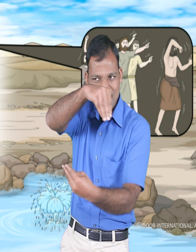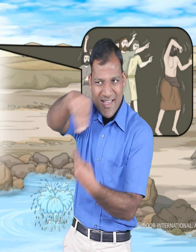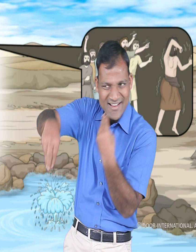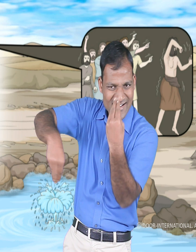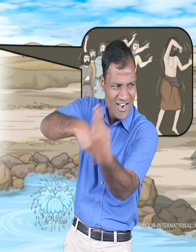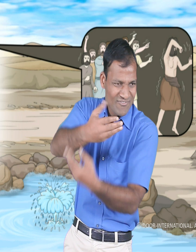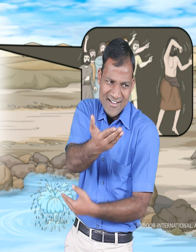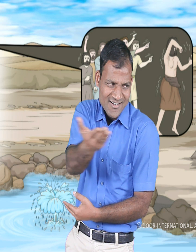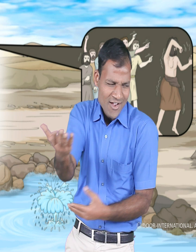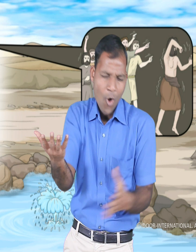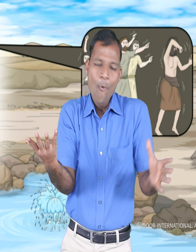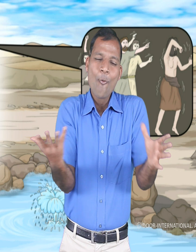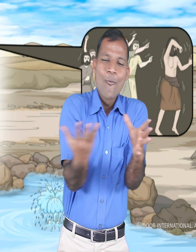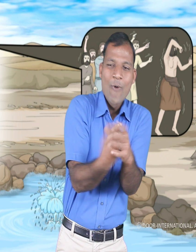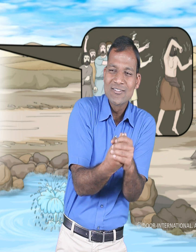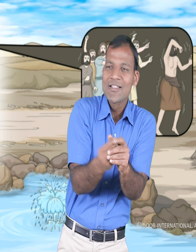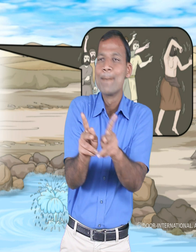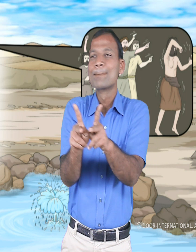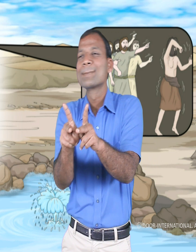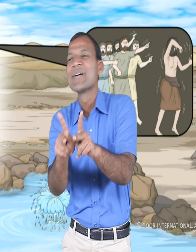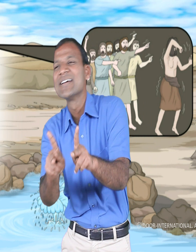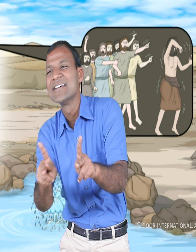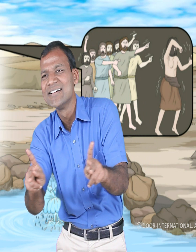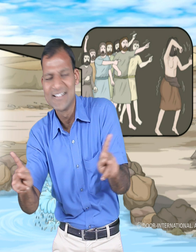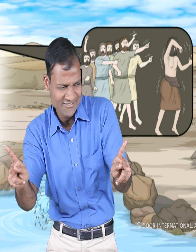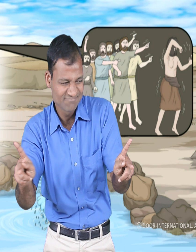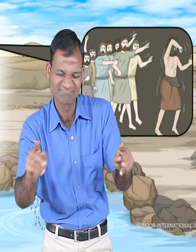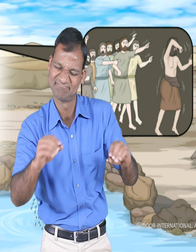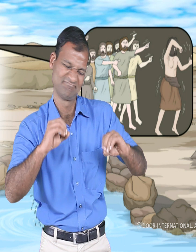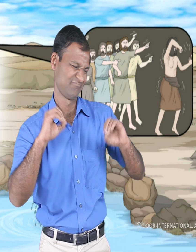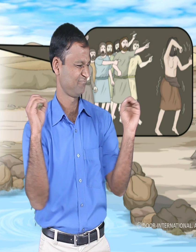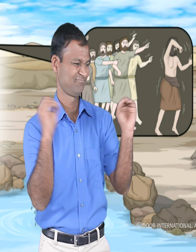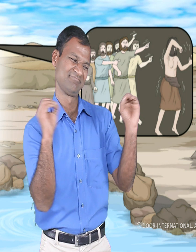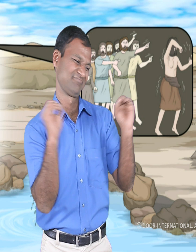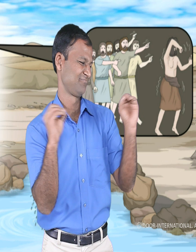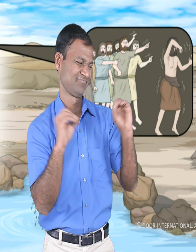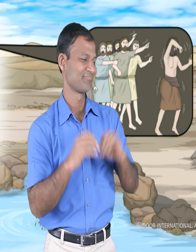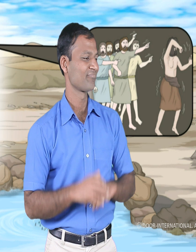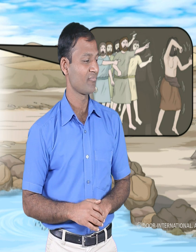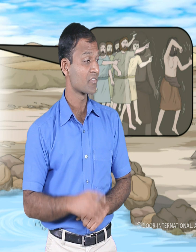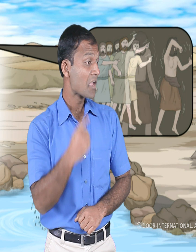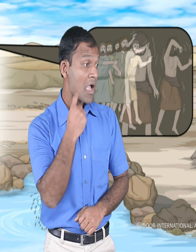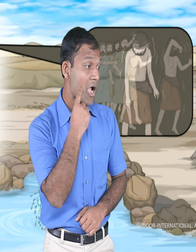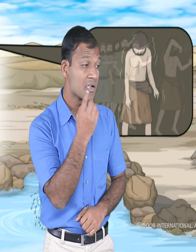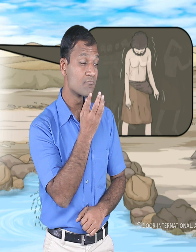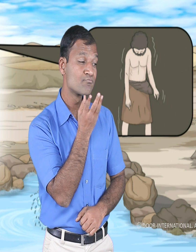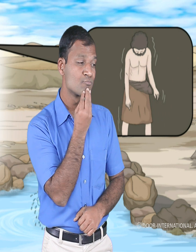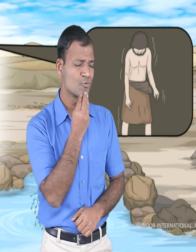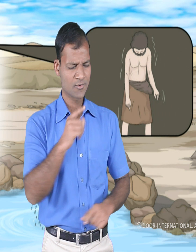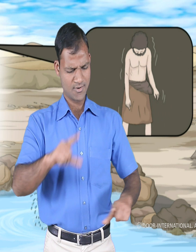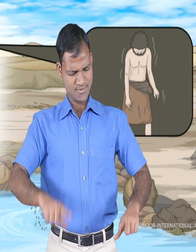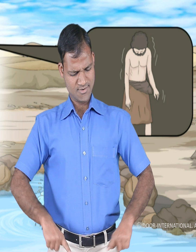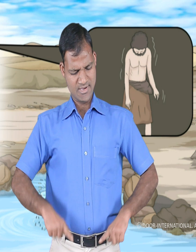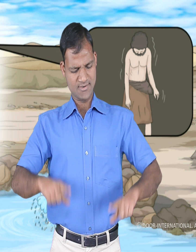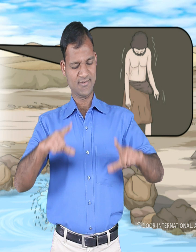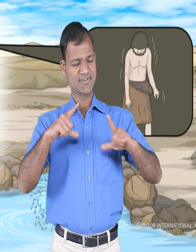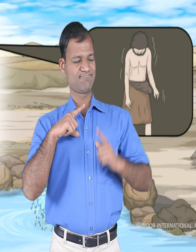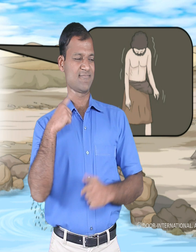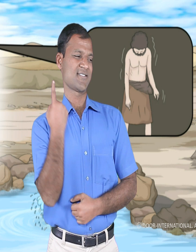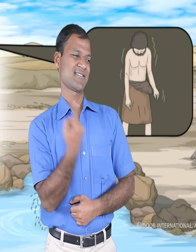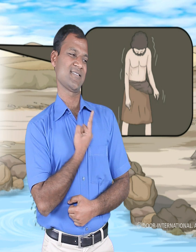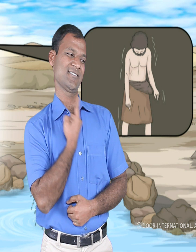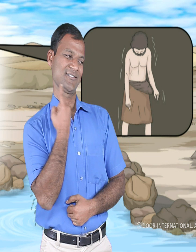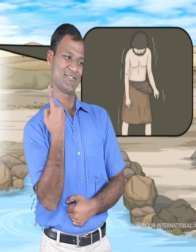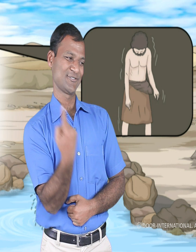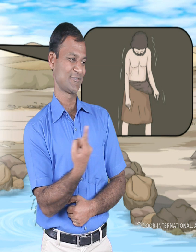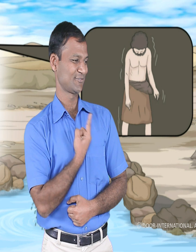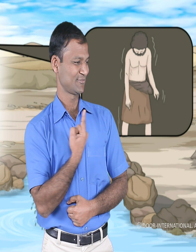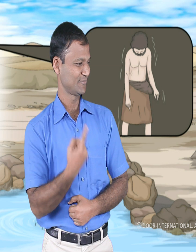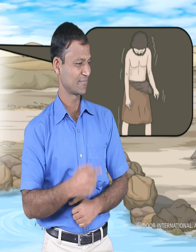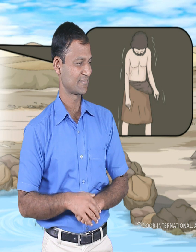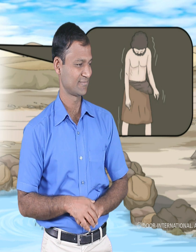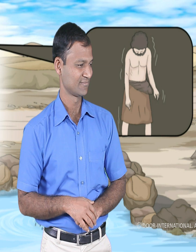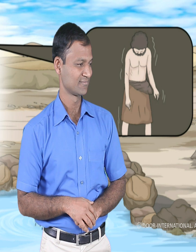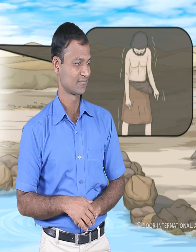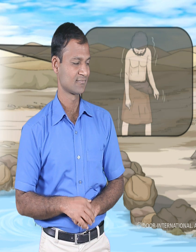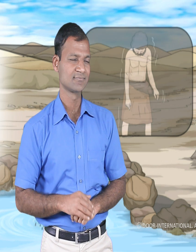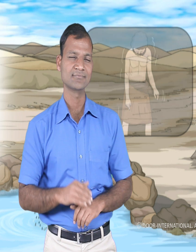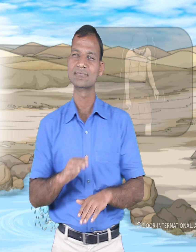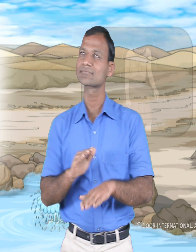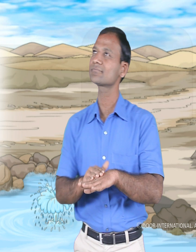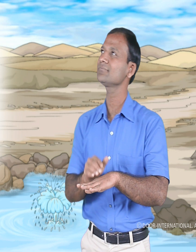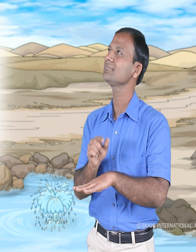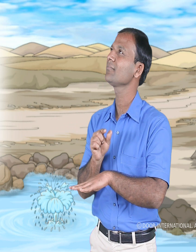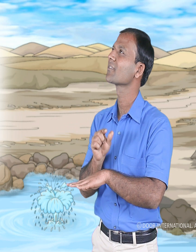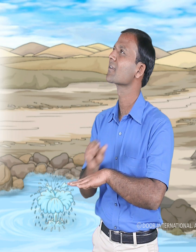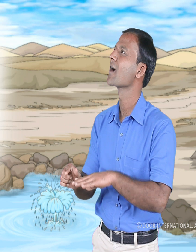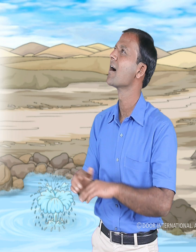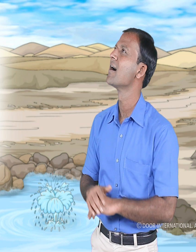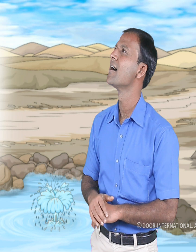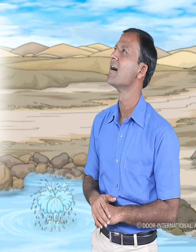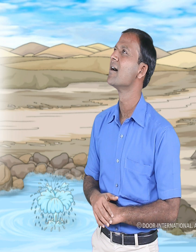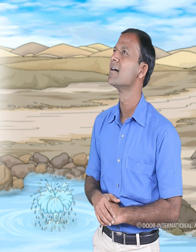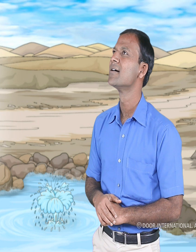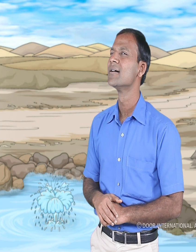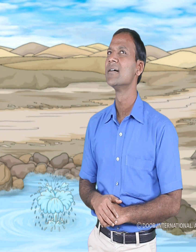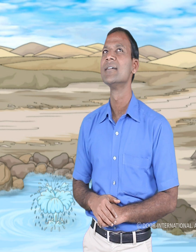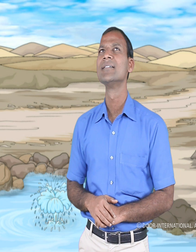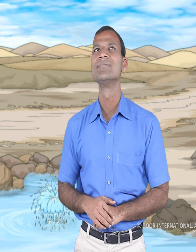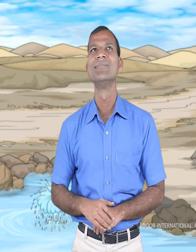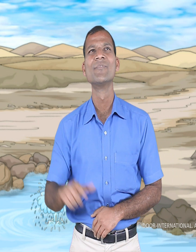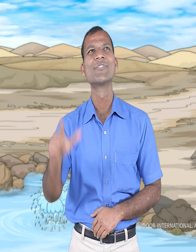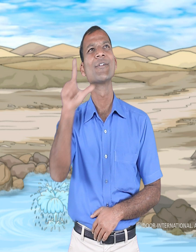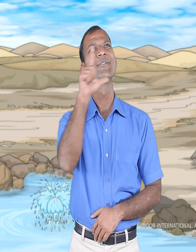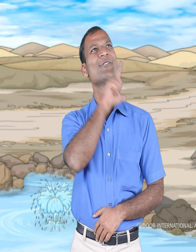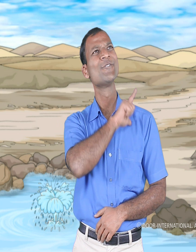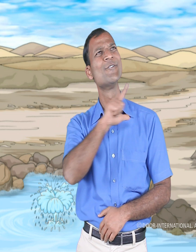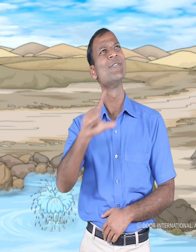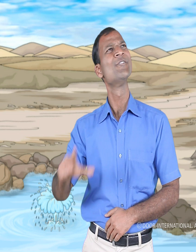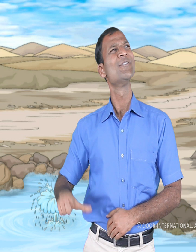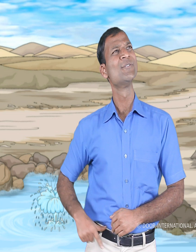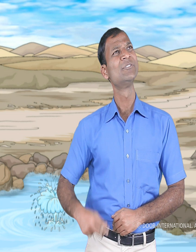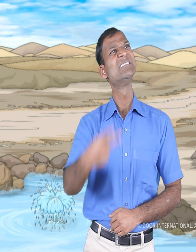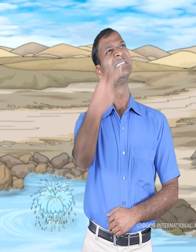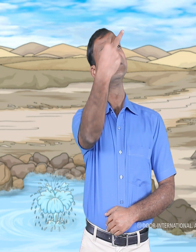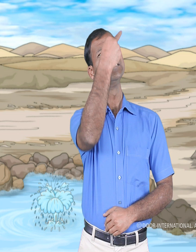he will live in hostility toward all his brothers.”